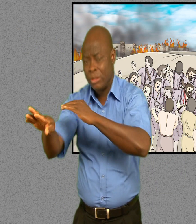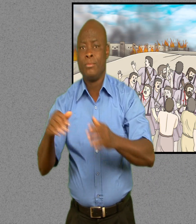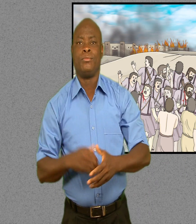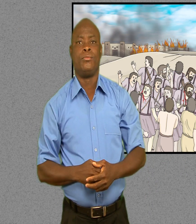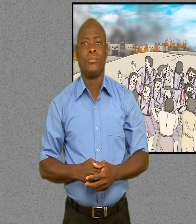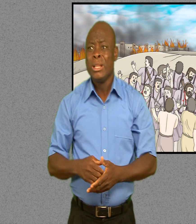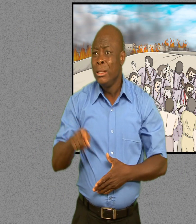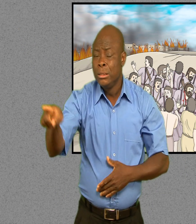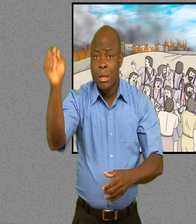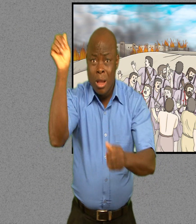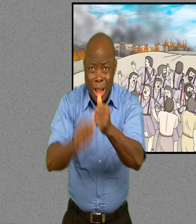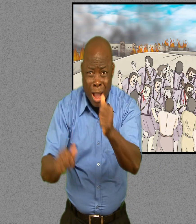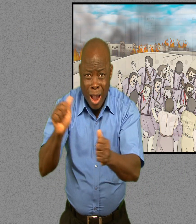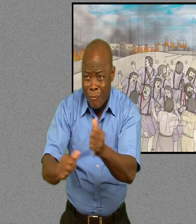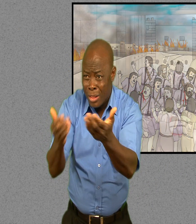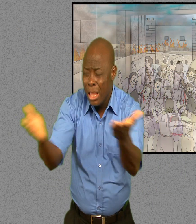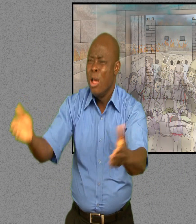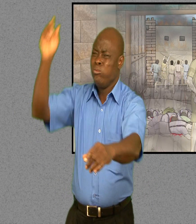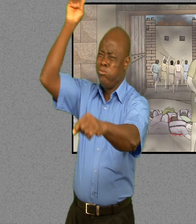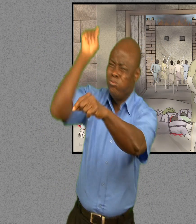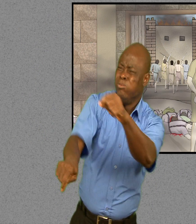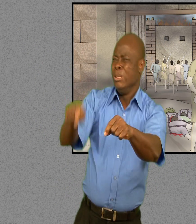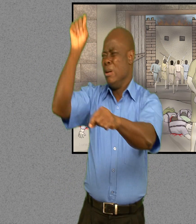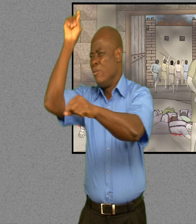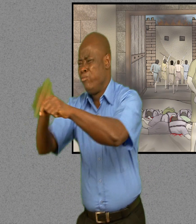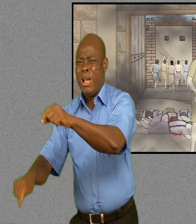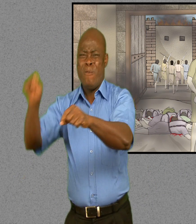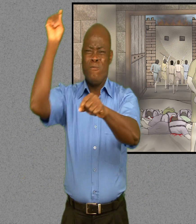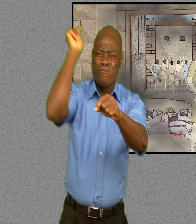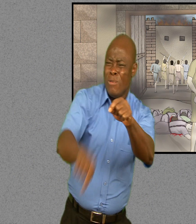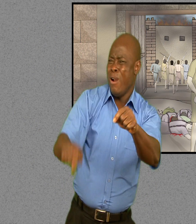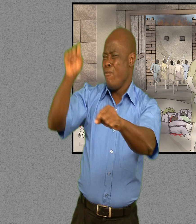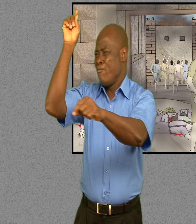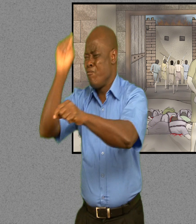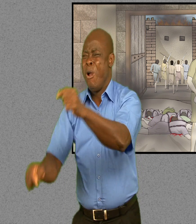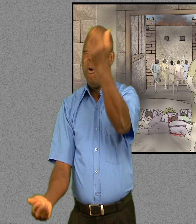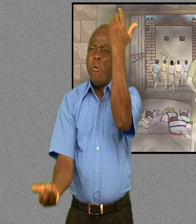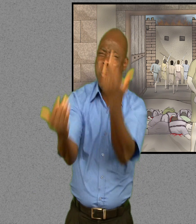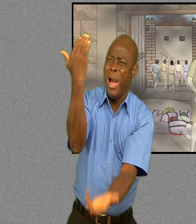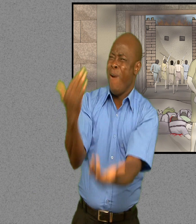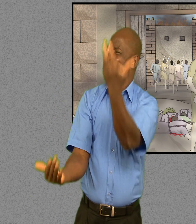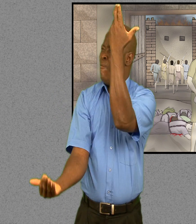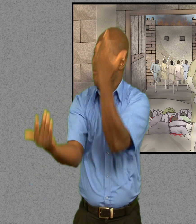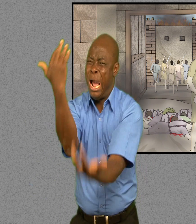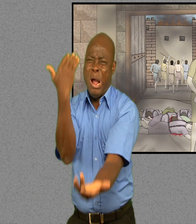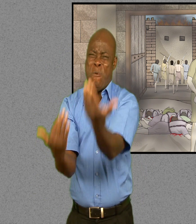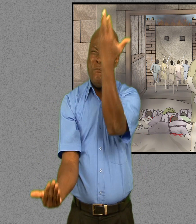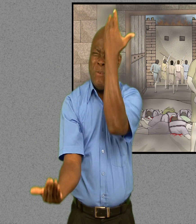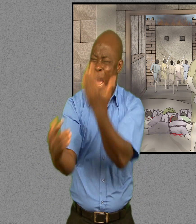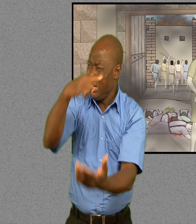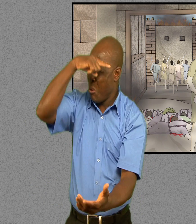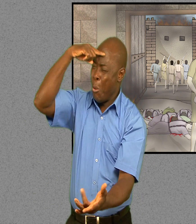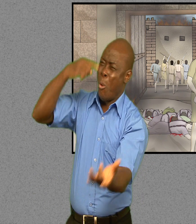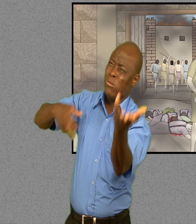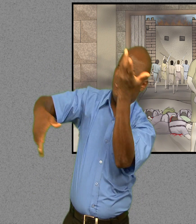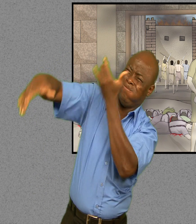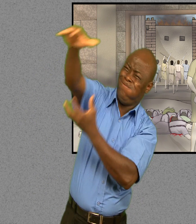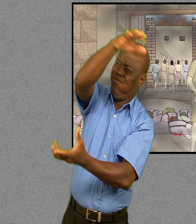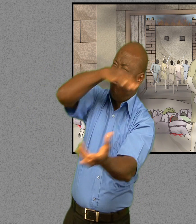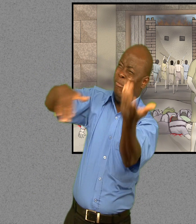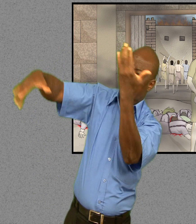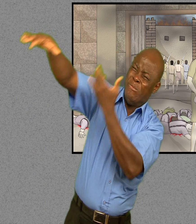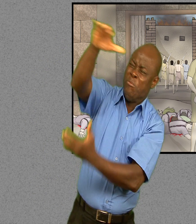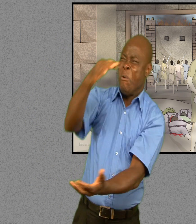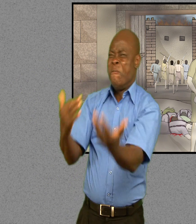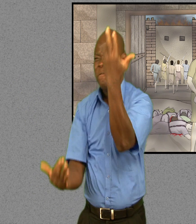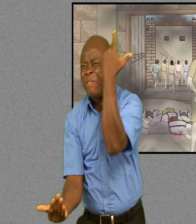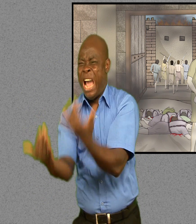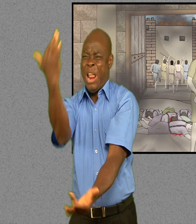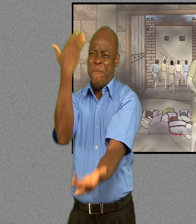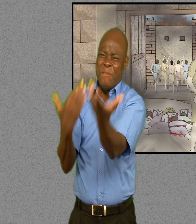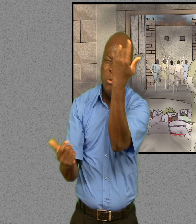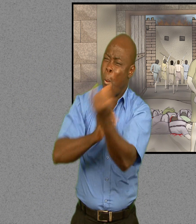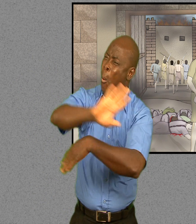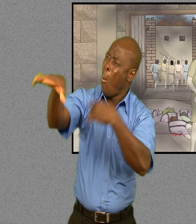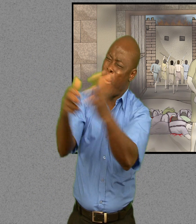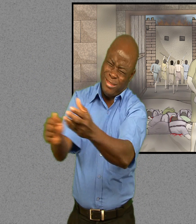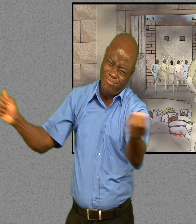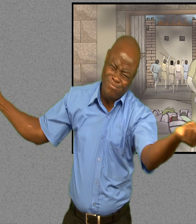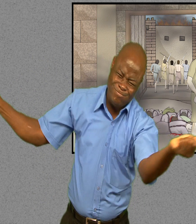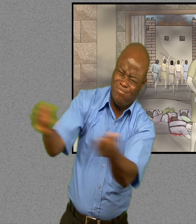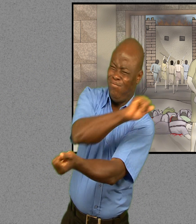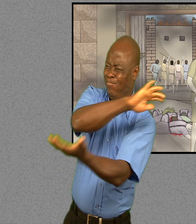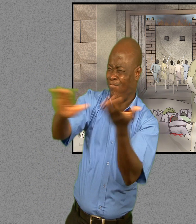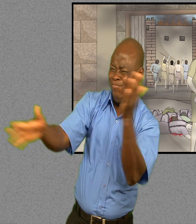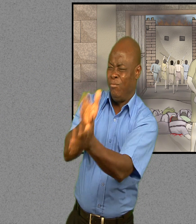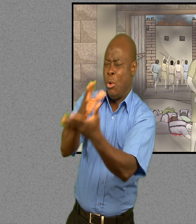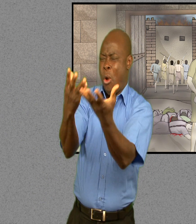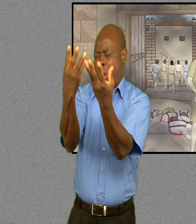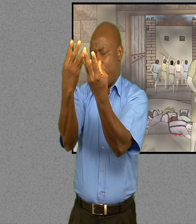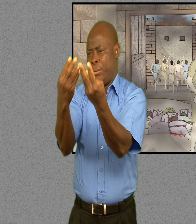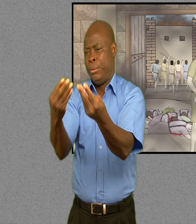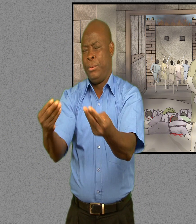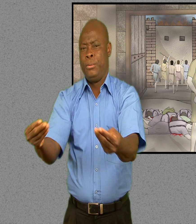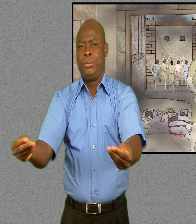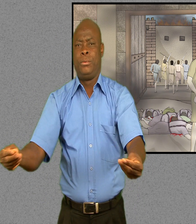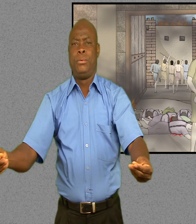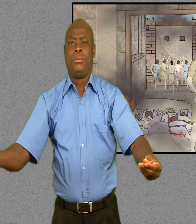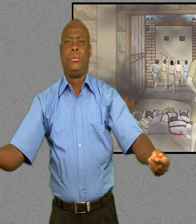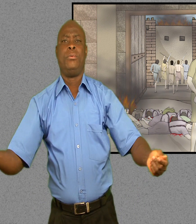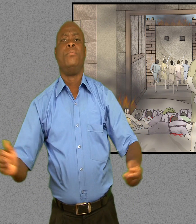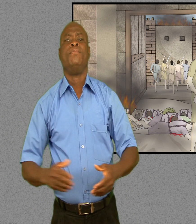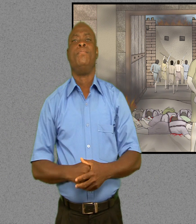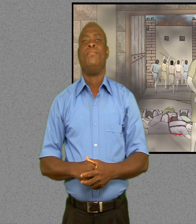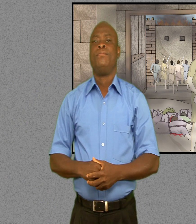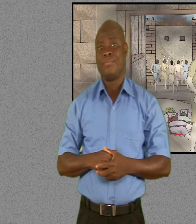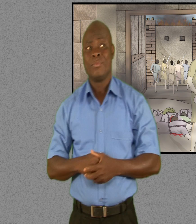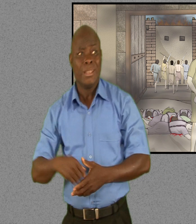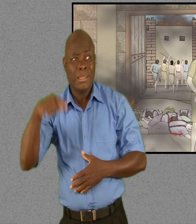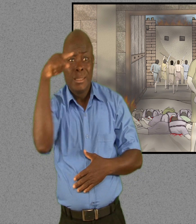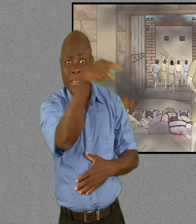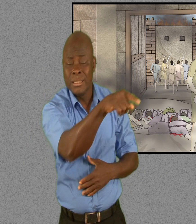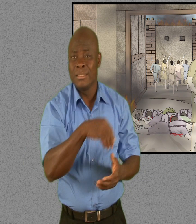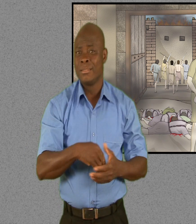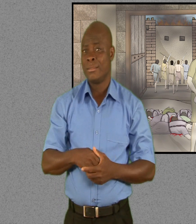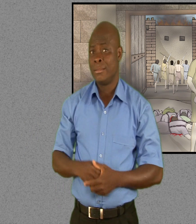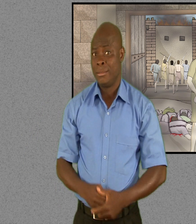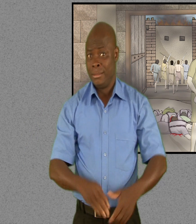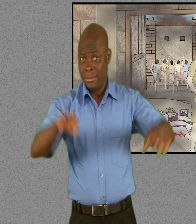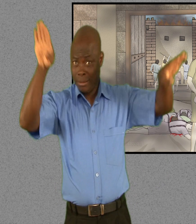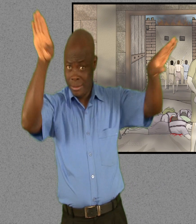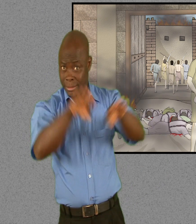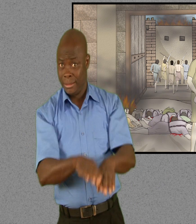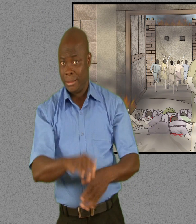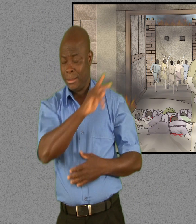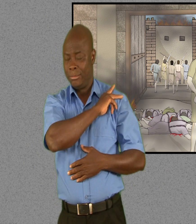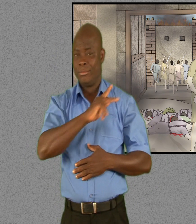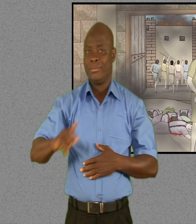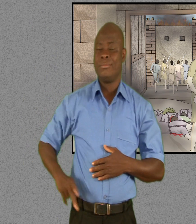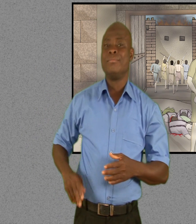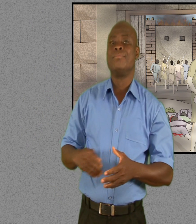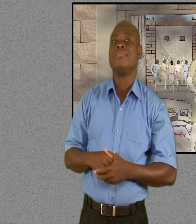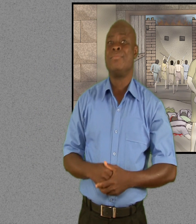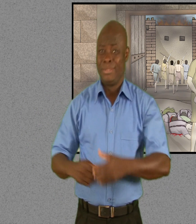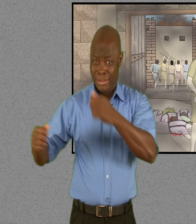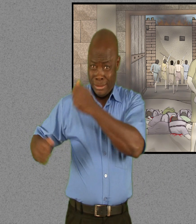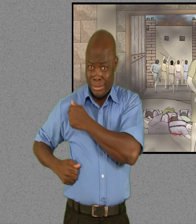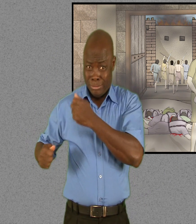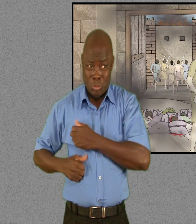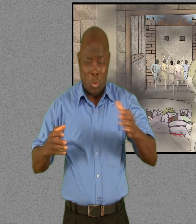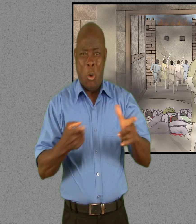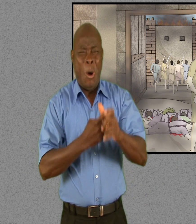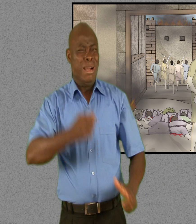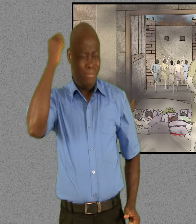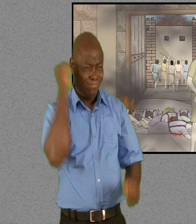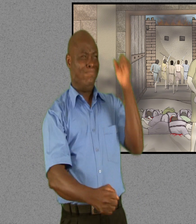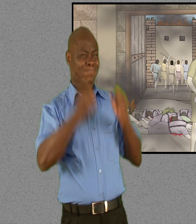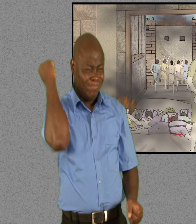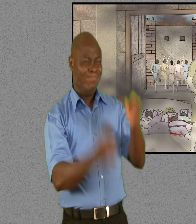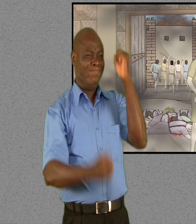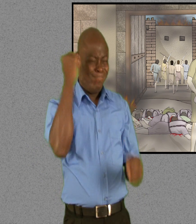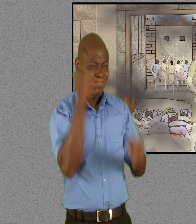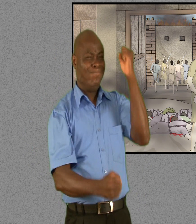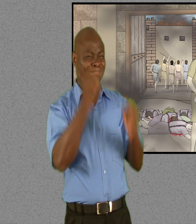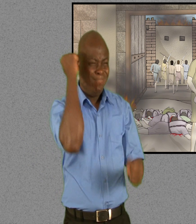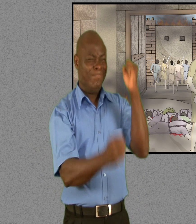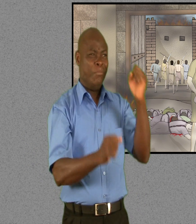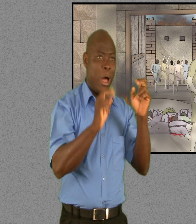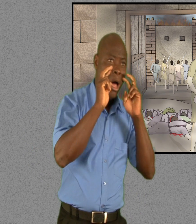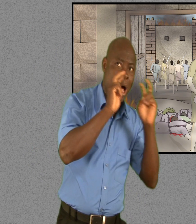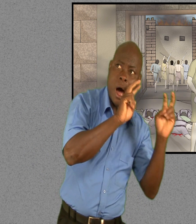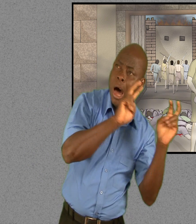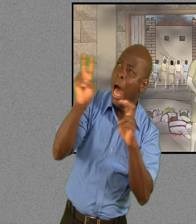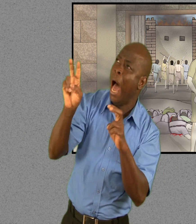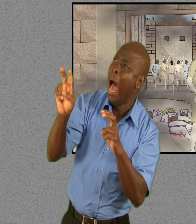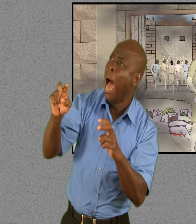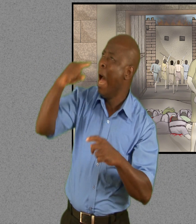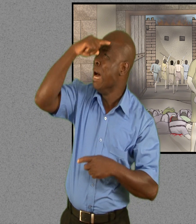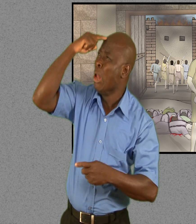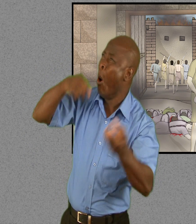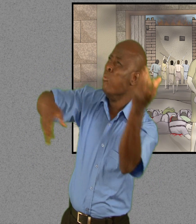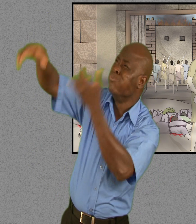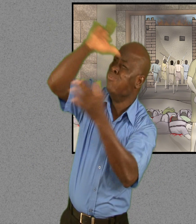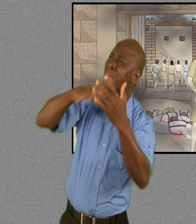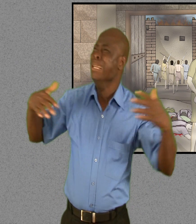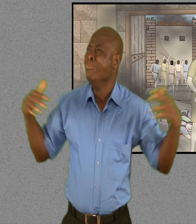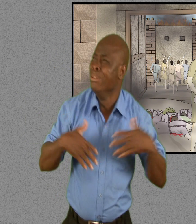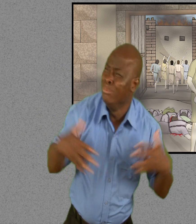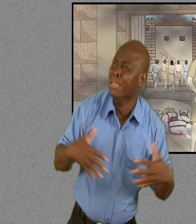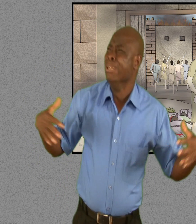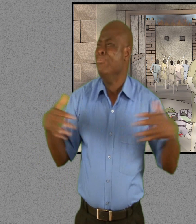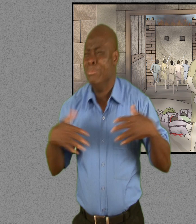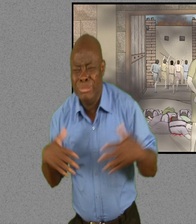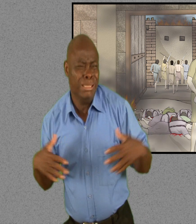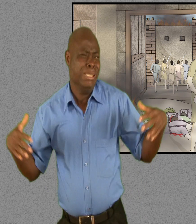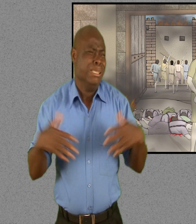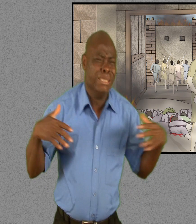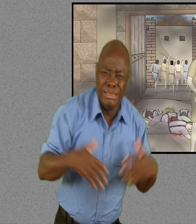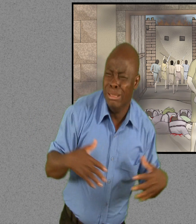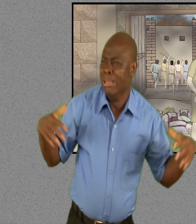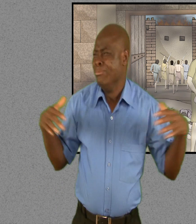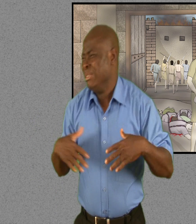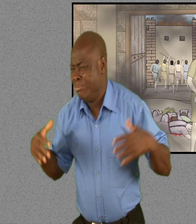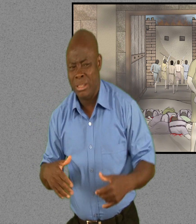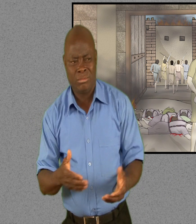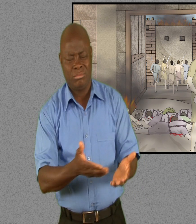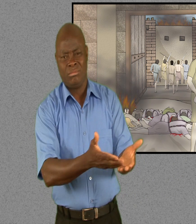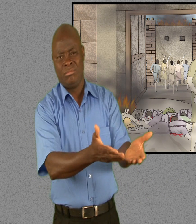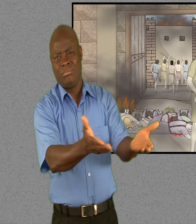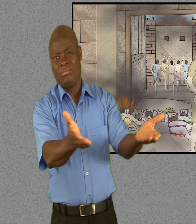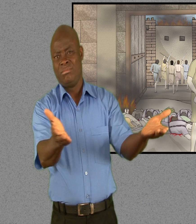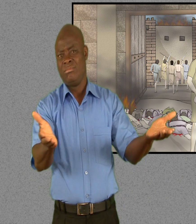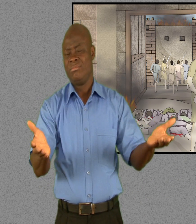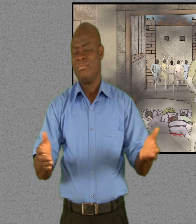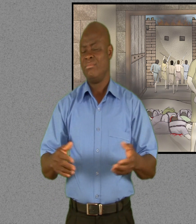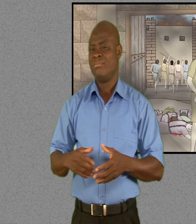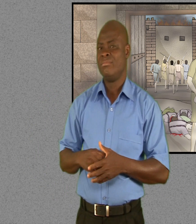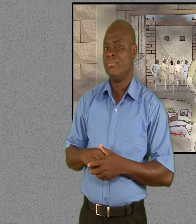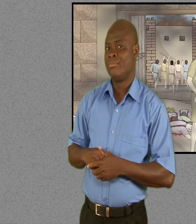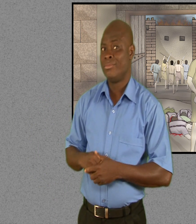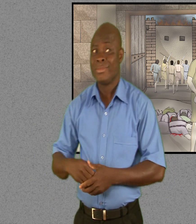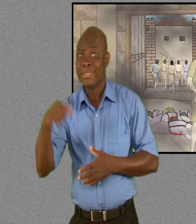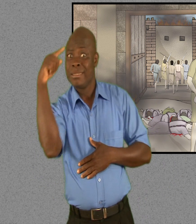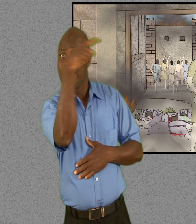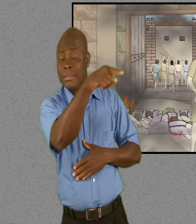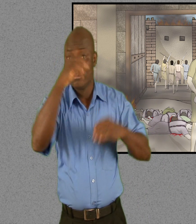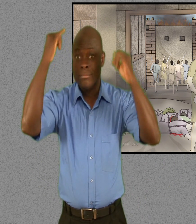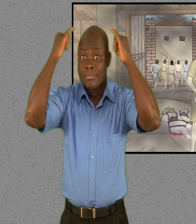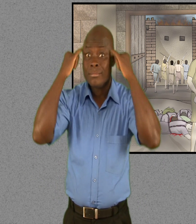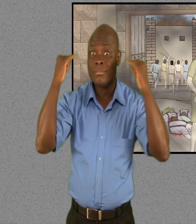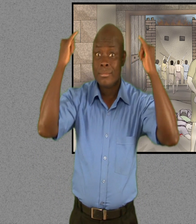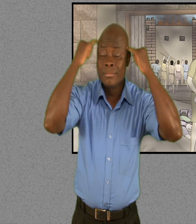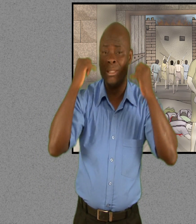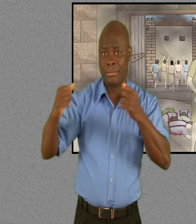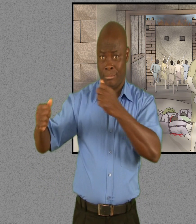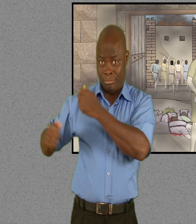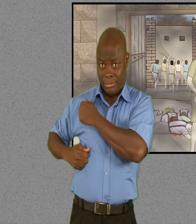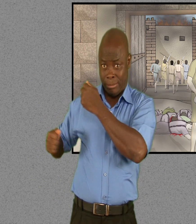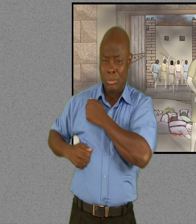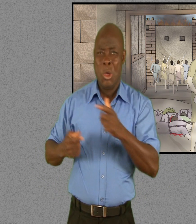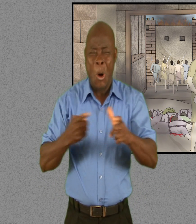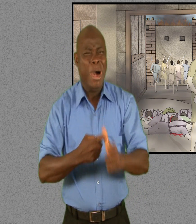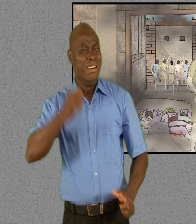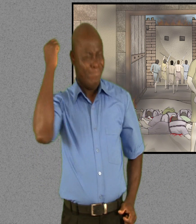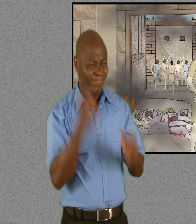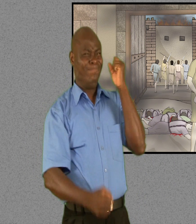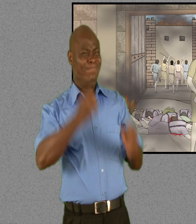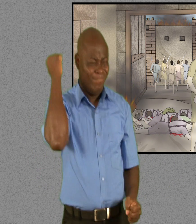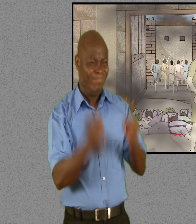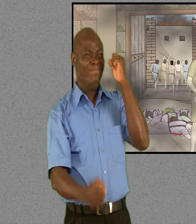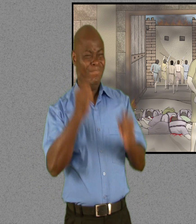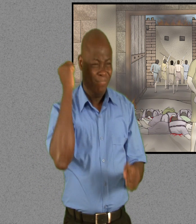But they took the king of Ai alive and brought him to Joshua.